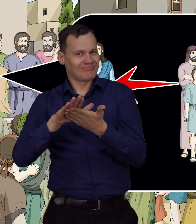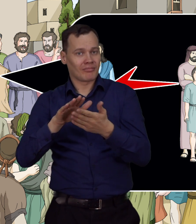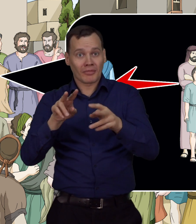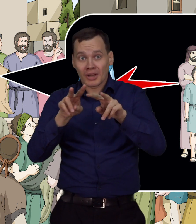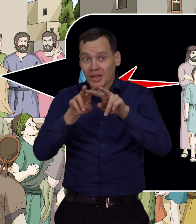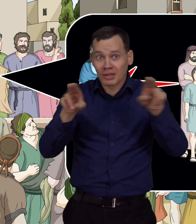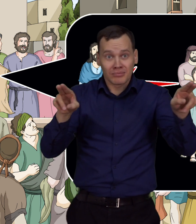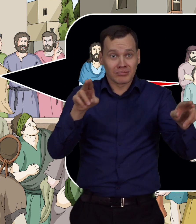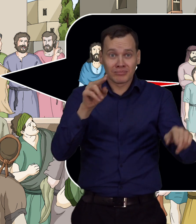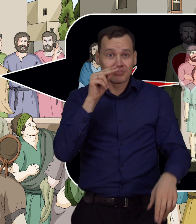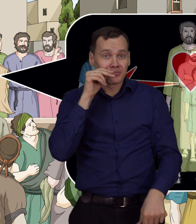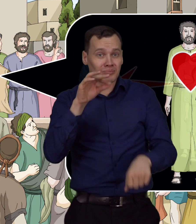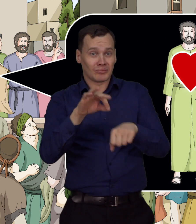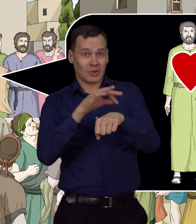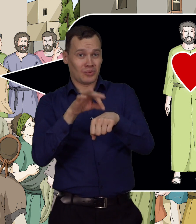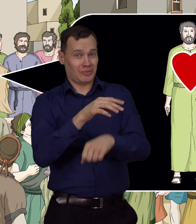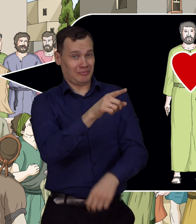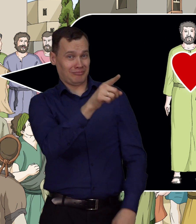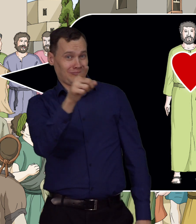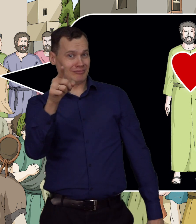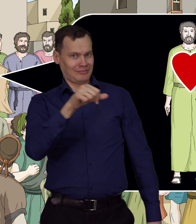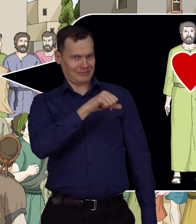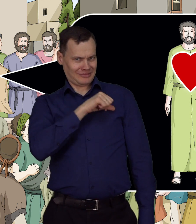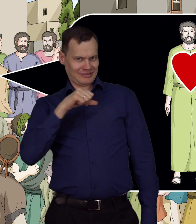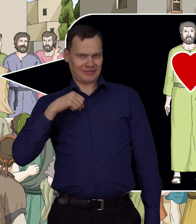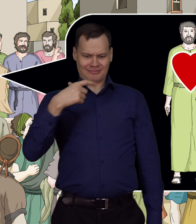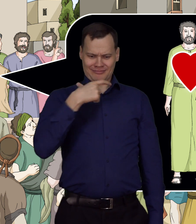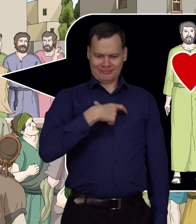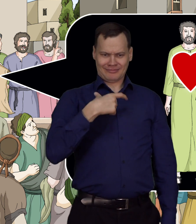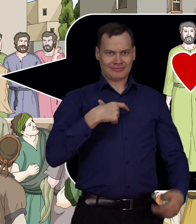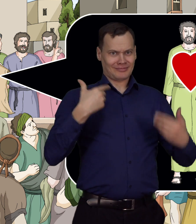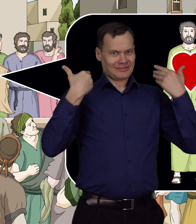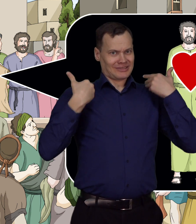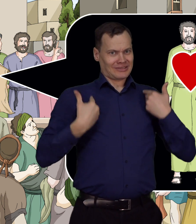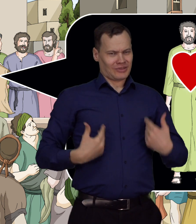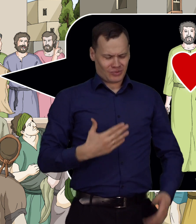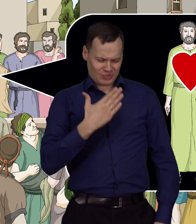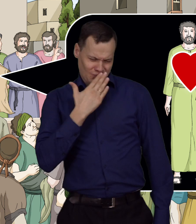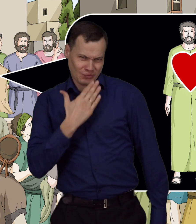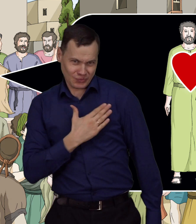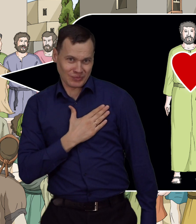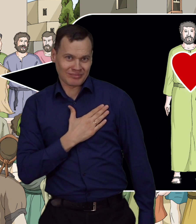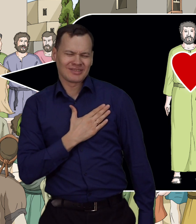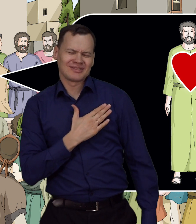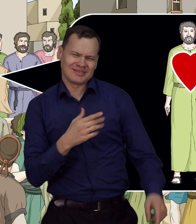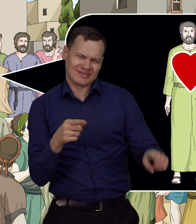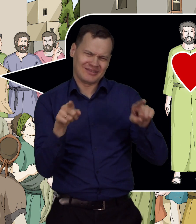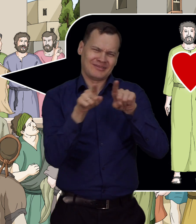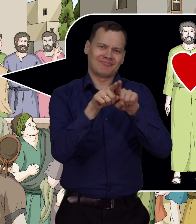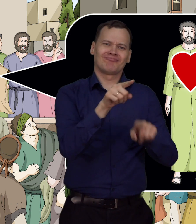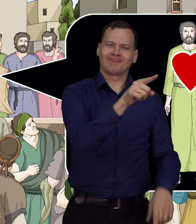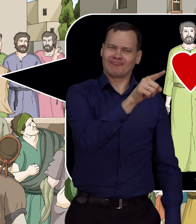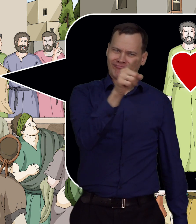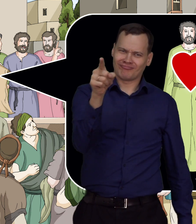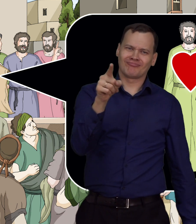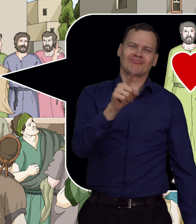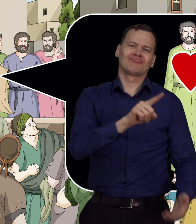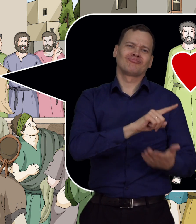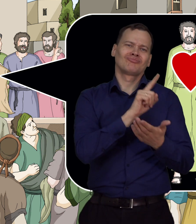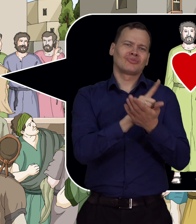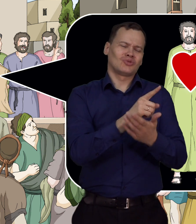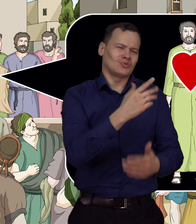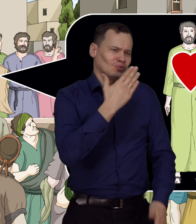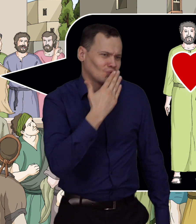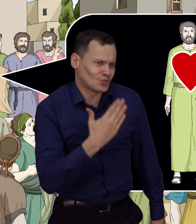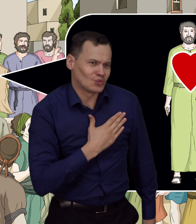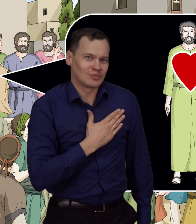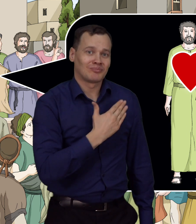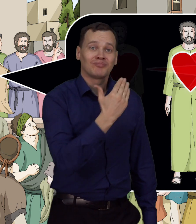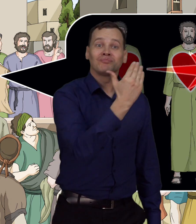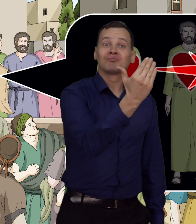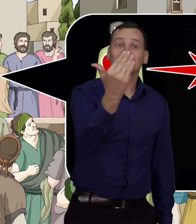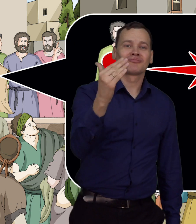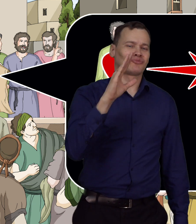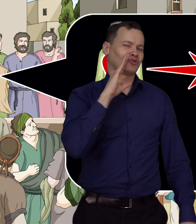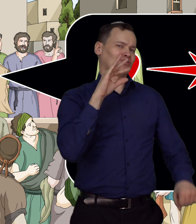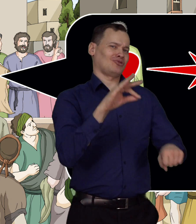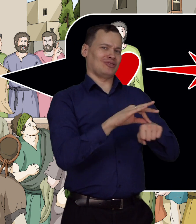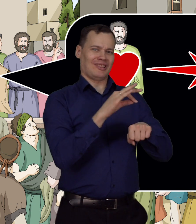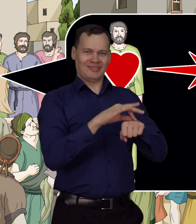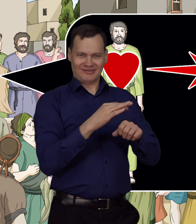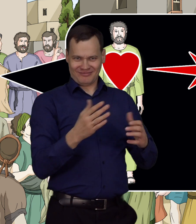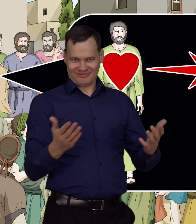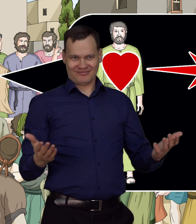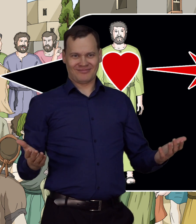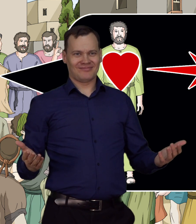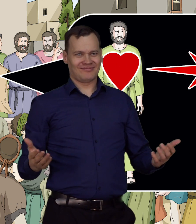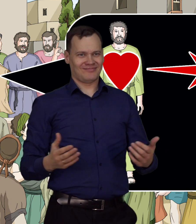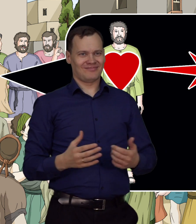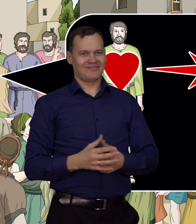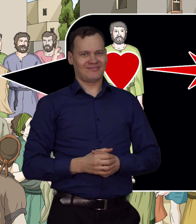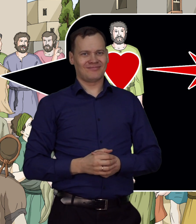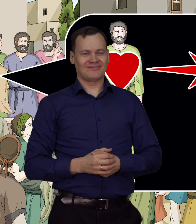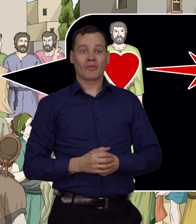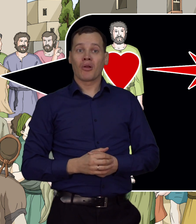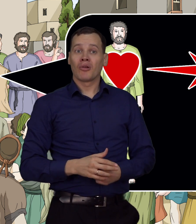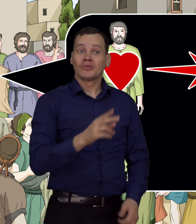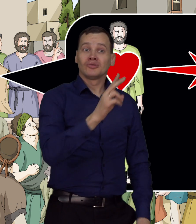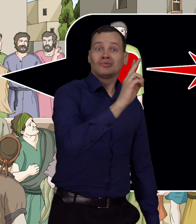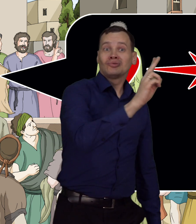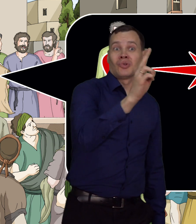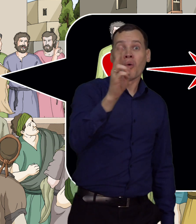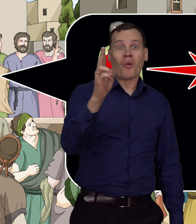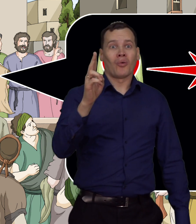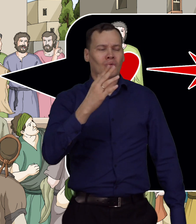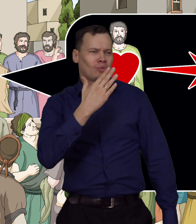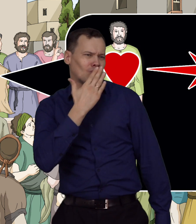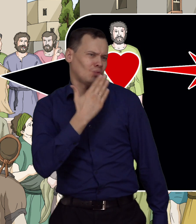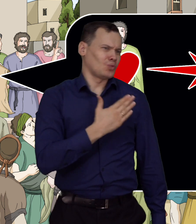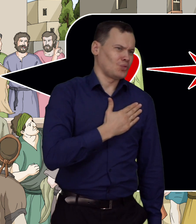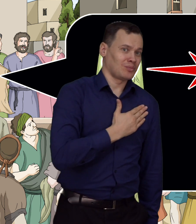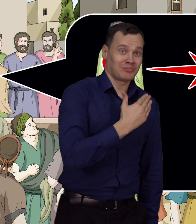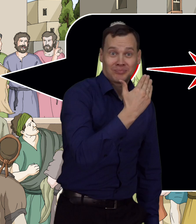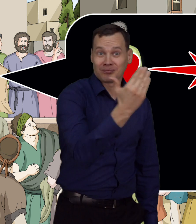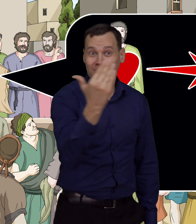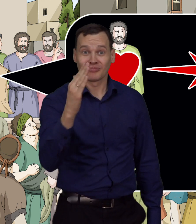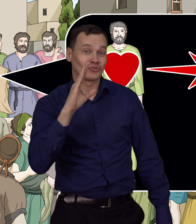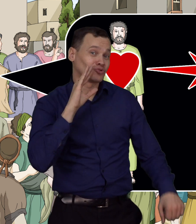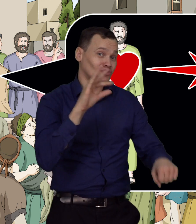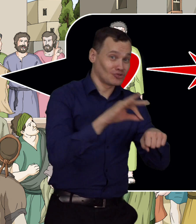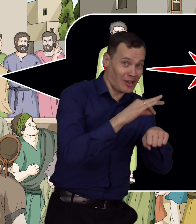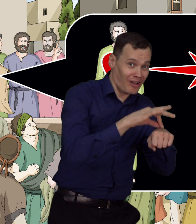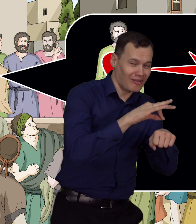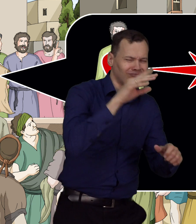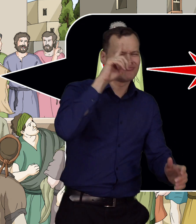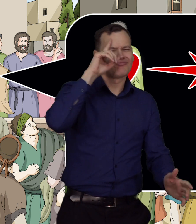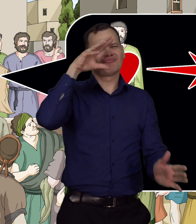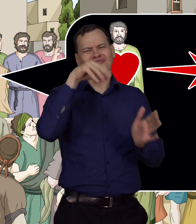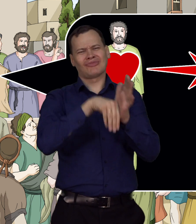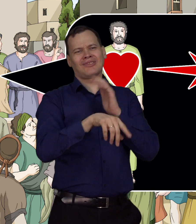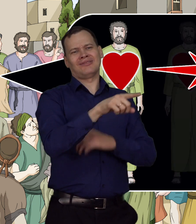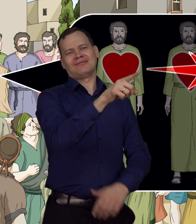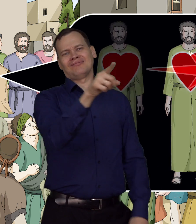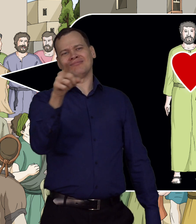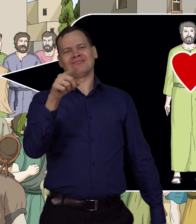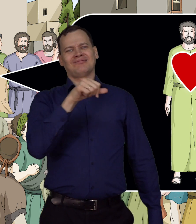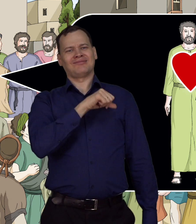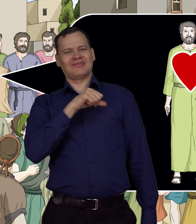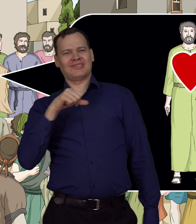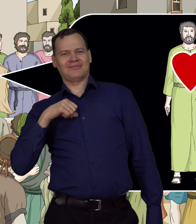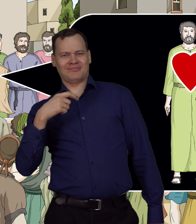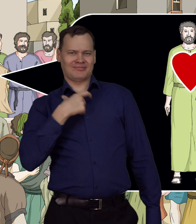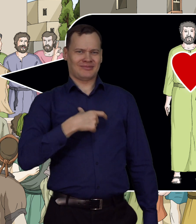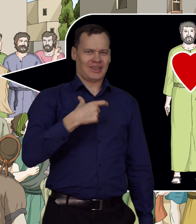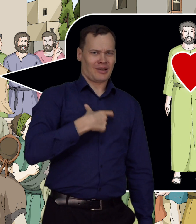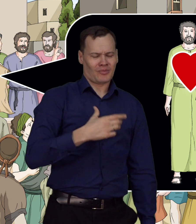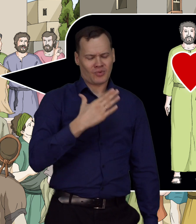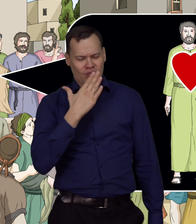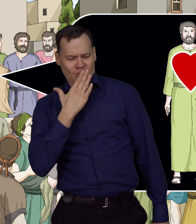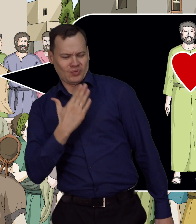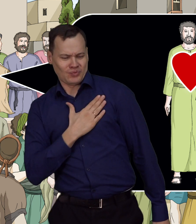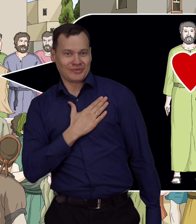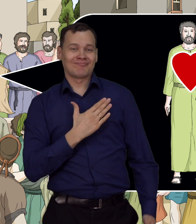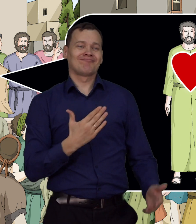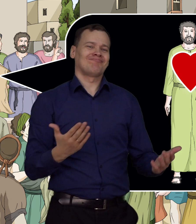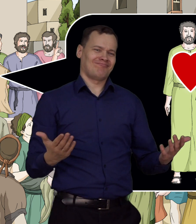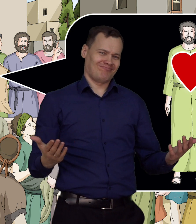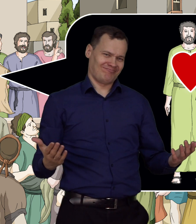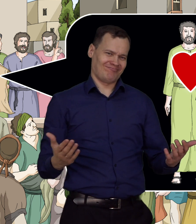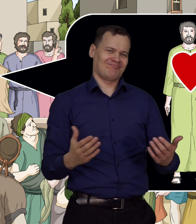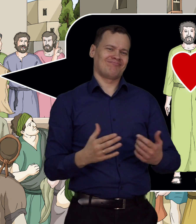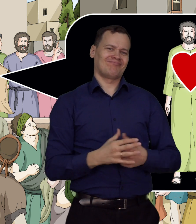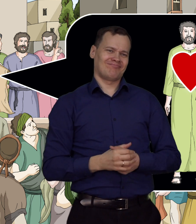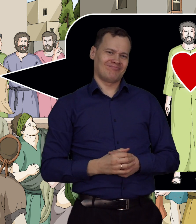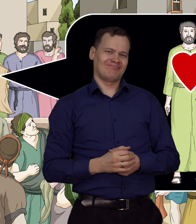In the same way, husbands ought to love their wives as their own bodies. He who loves his wife loves himself.